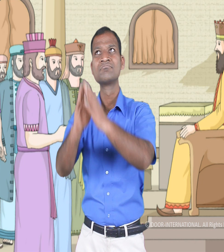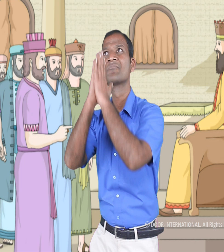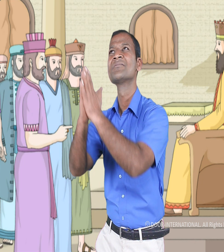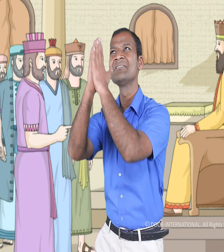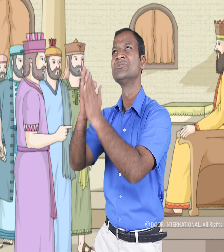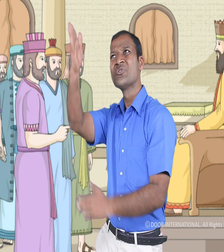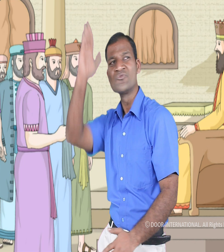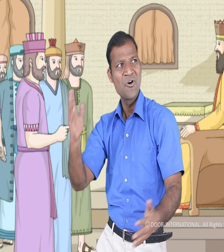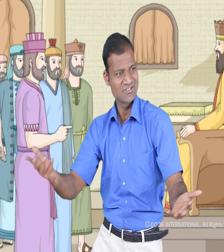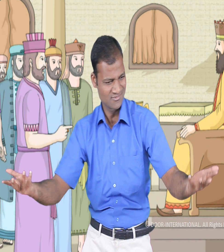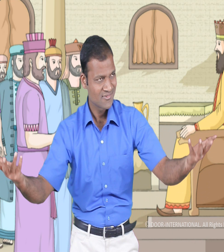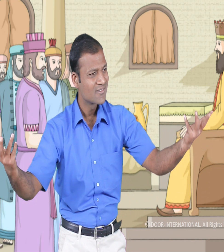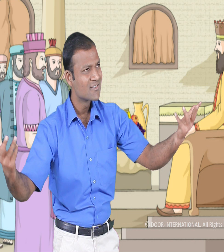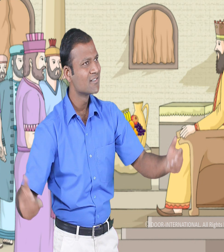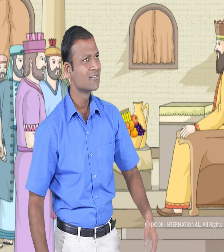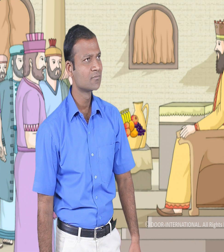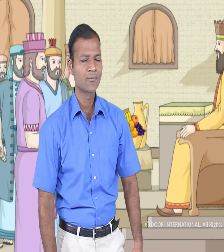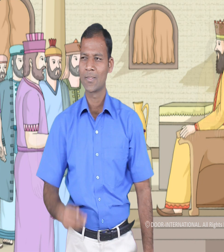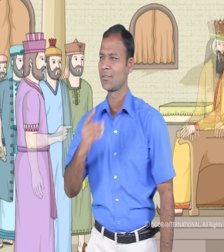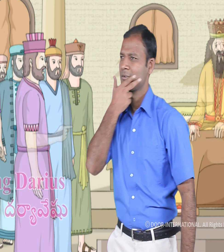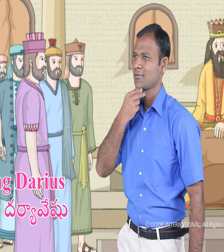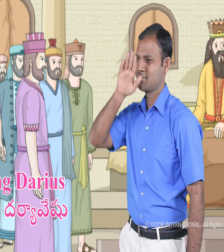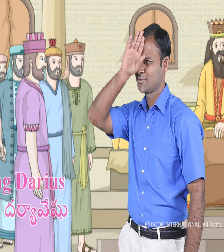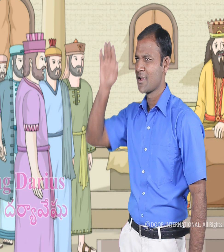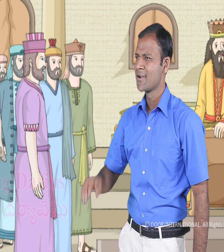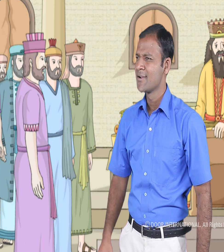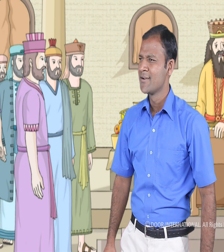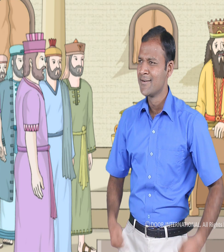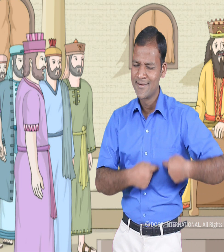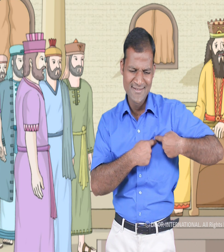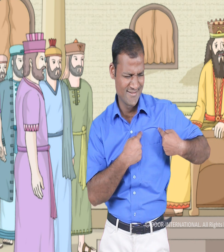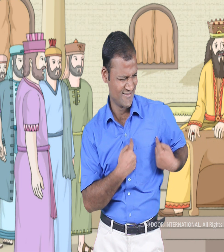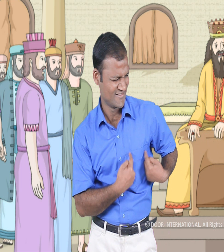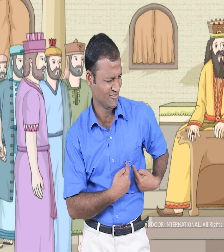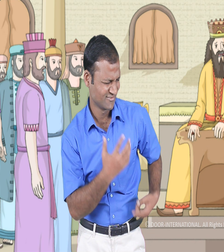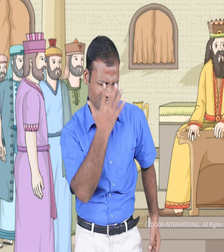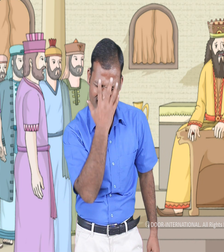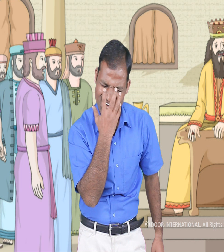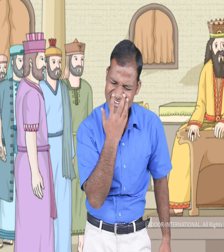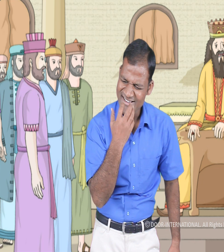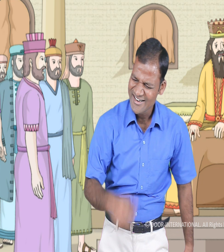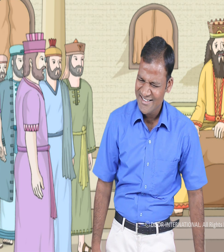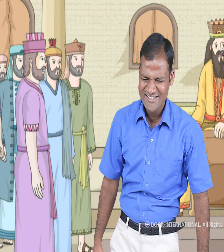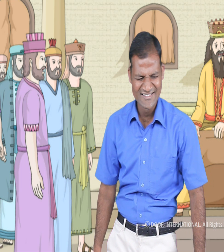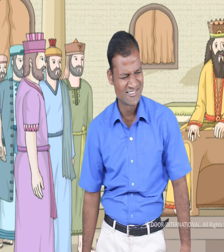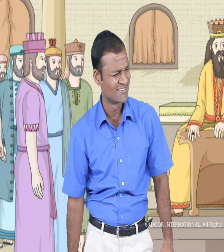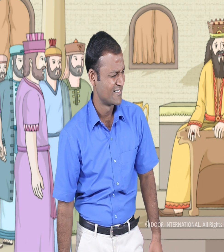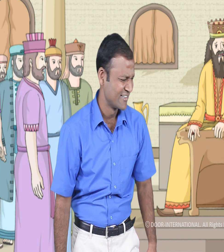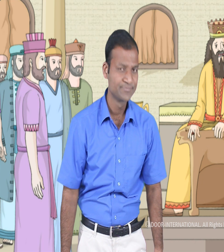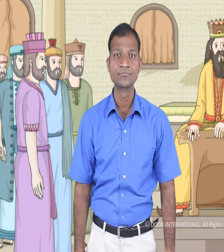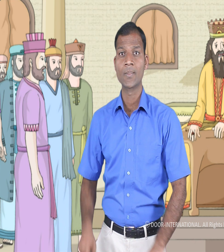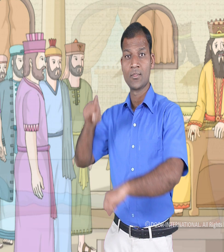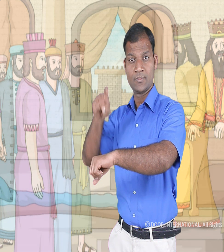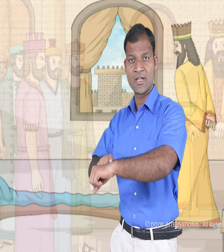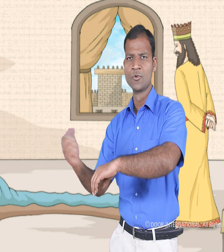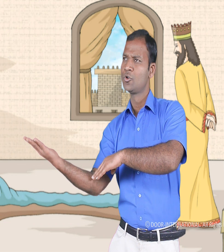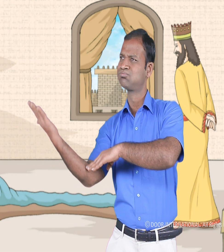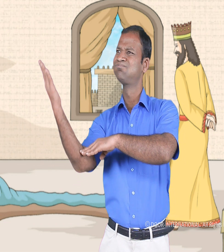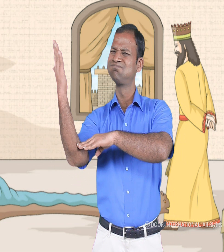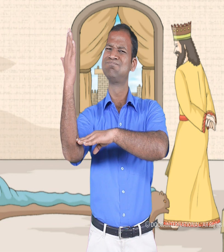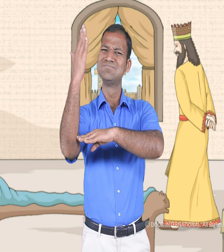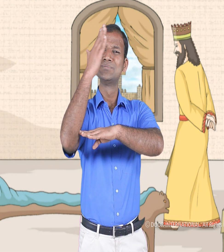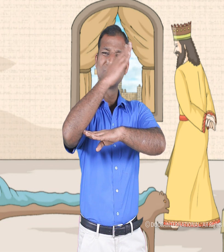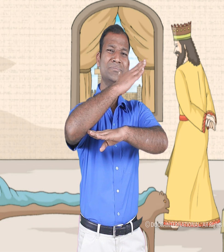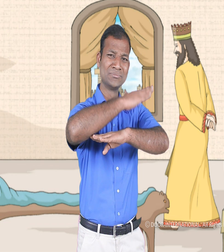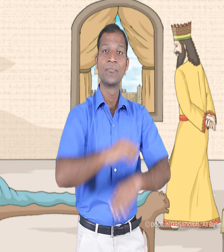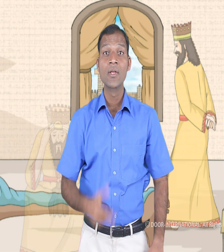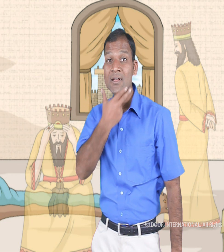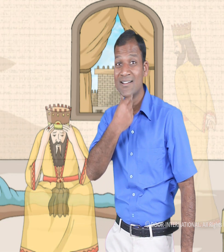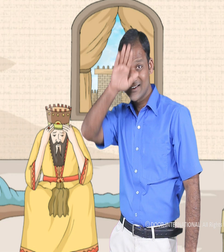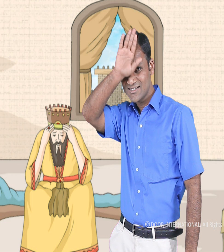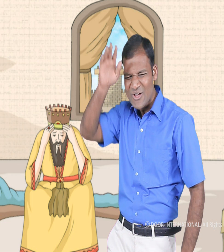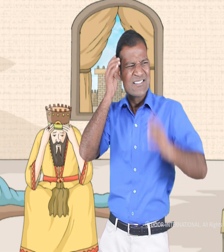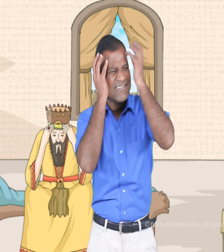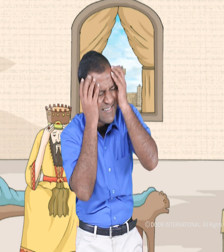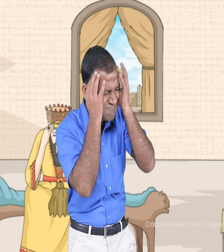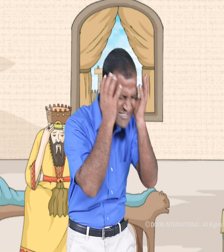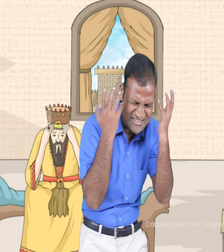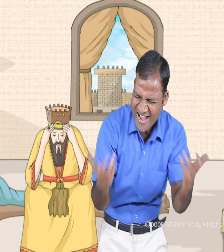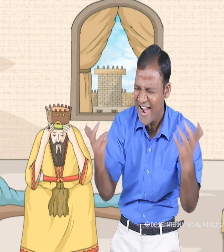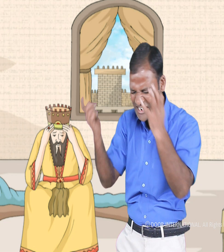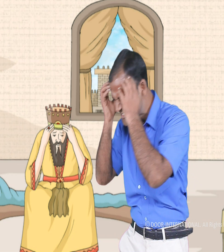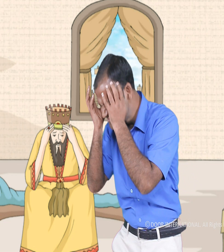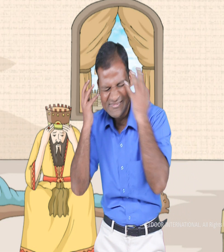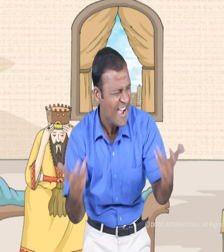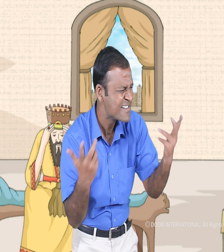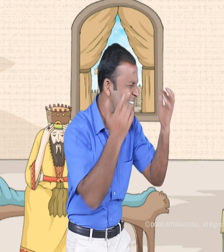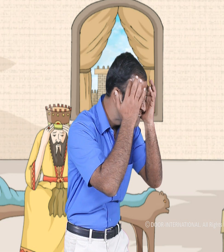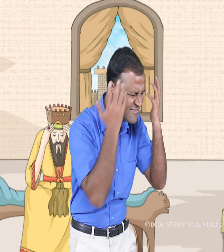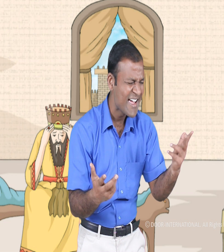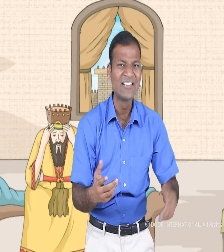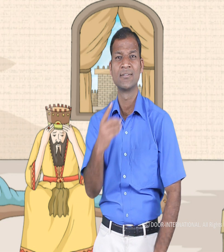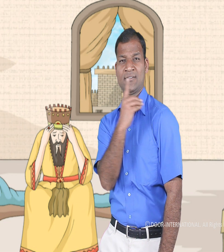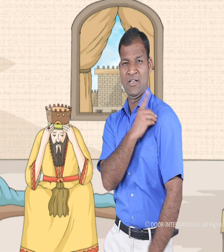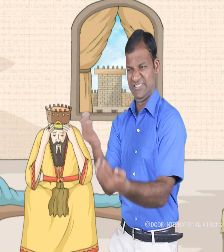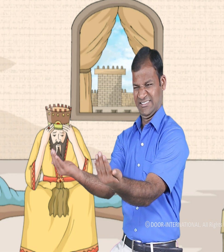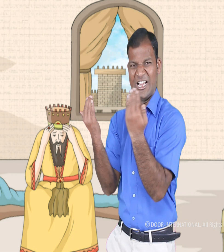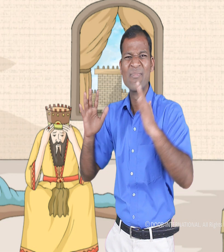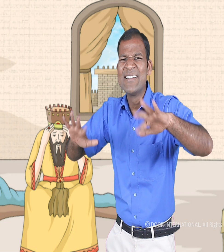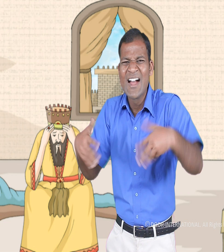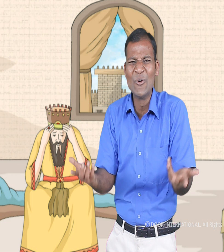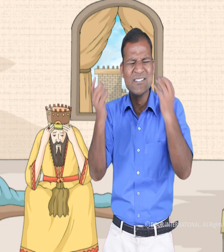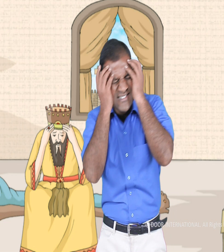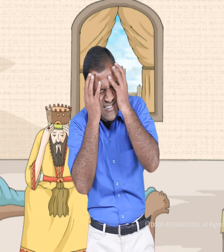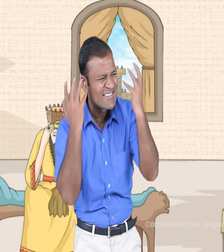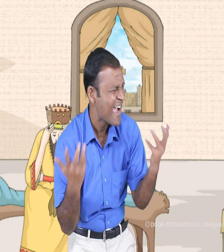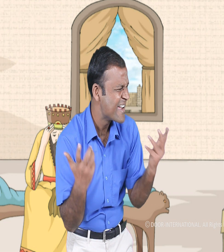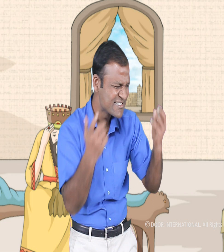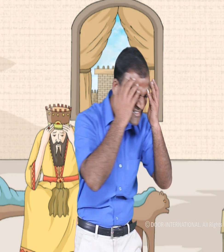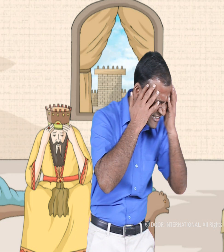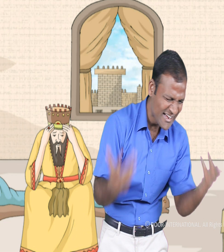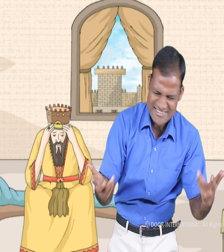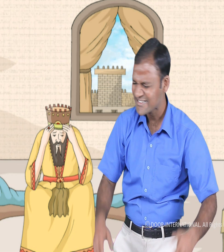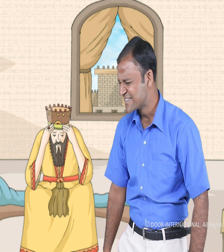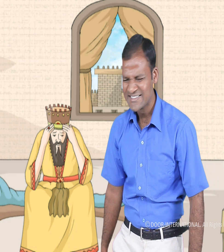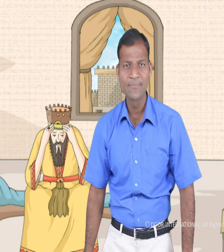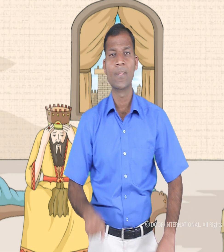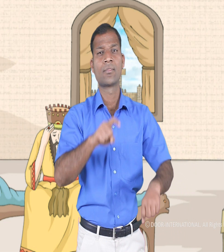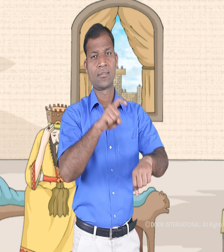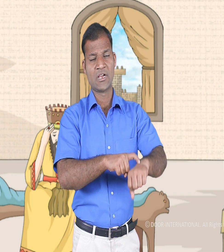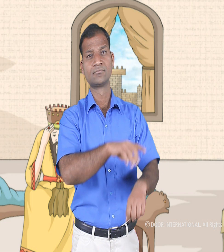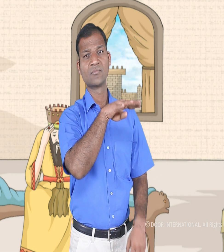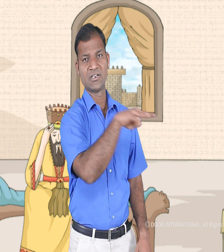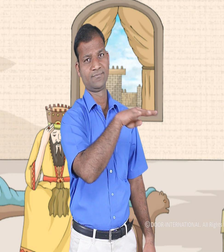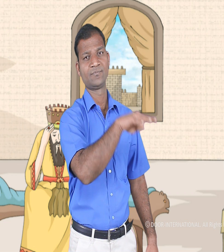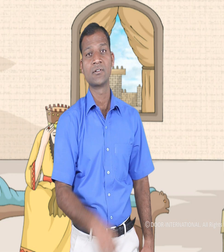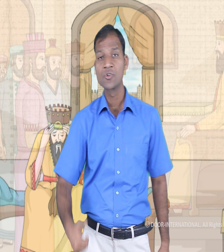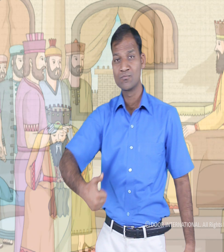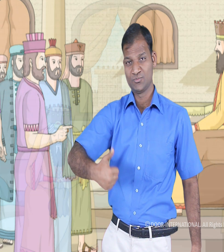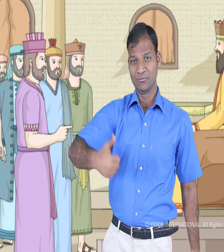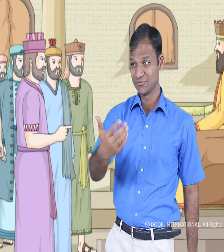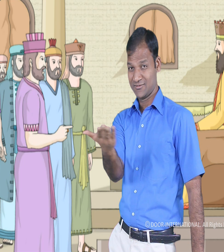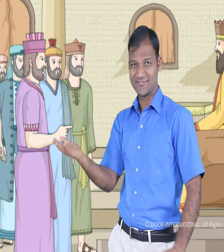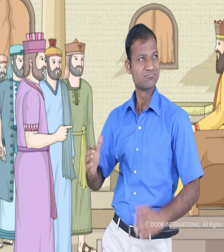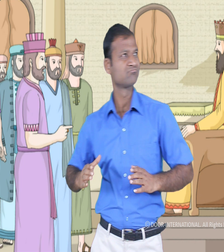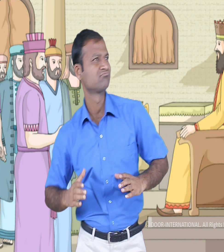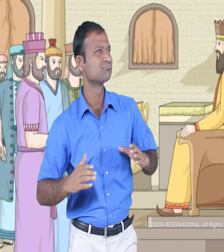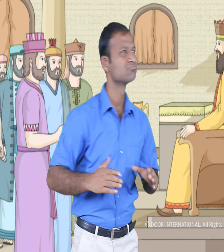As soon as the king heard this, he was deeply distressed and set his mind on delivering Daniel, and he labored until sundown to rescue him.